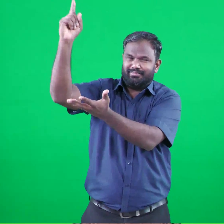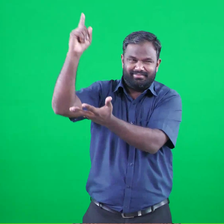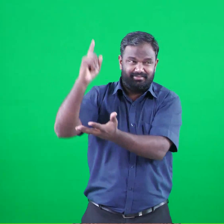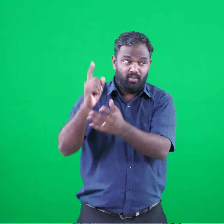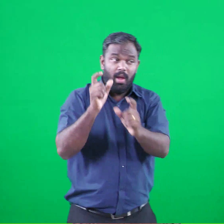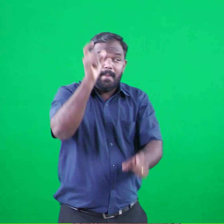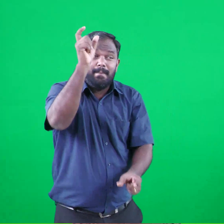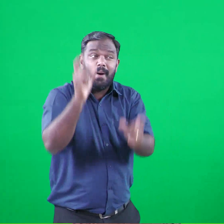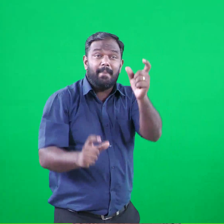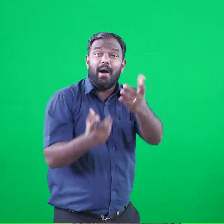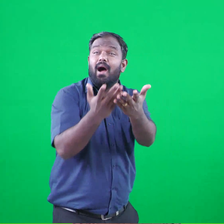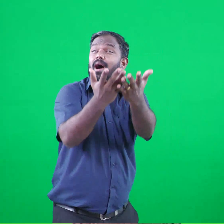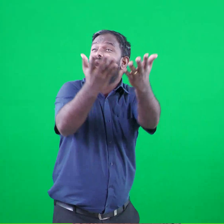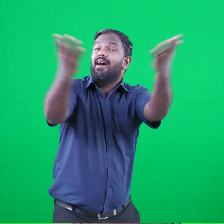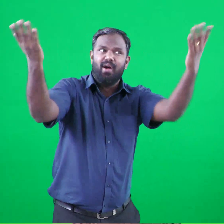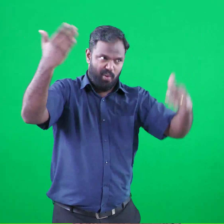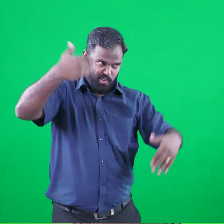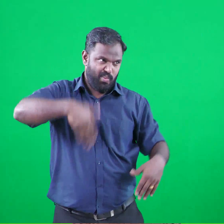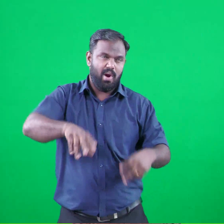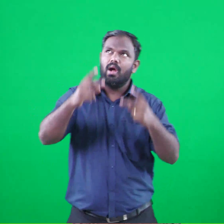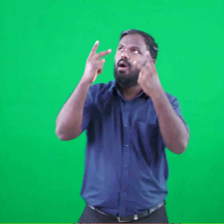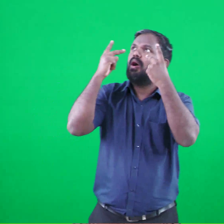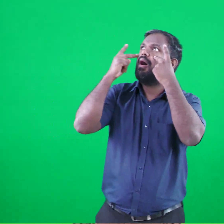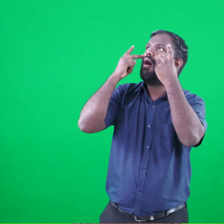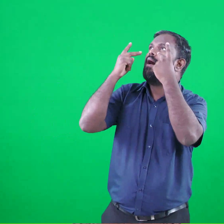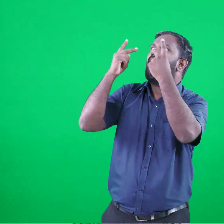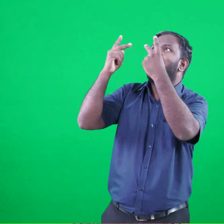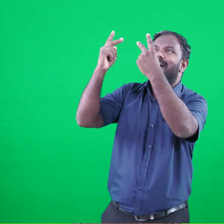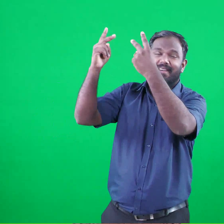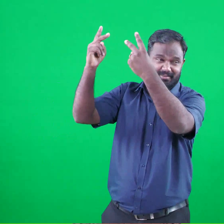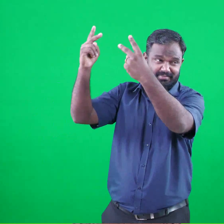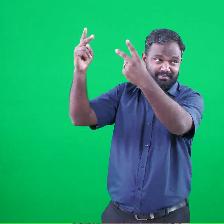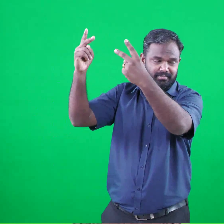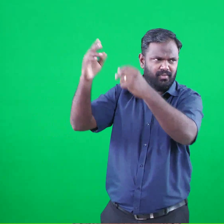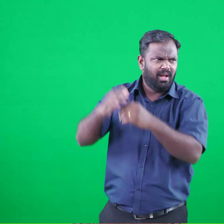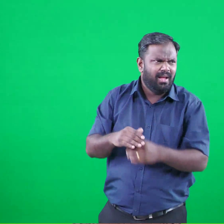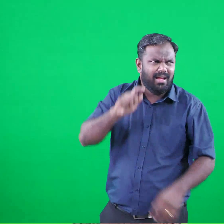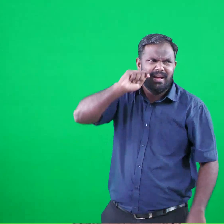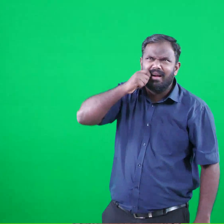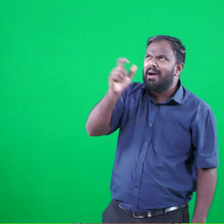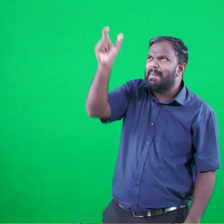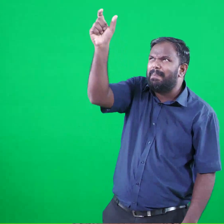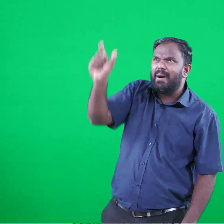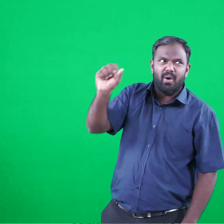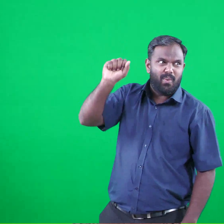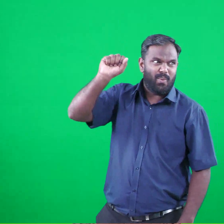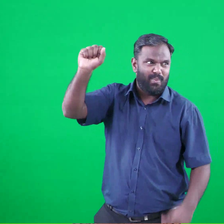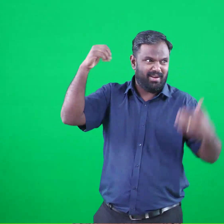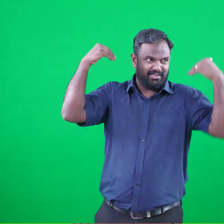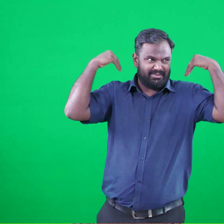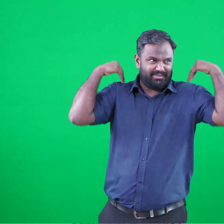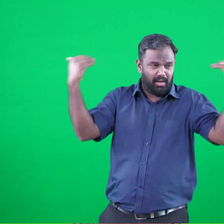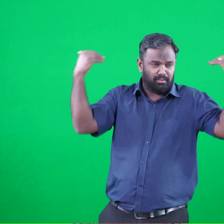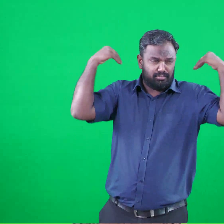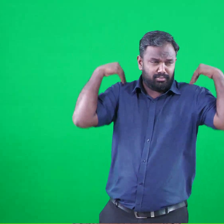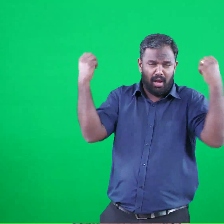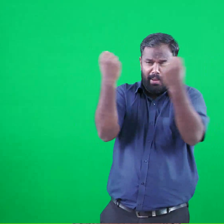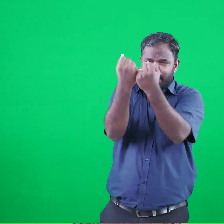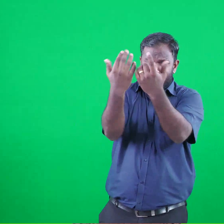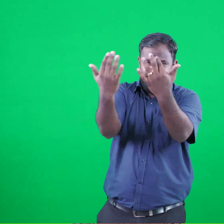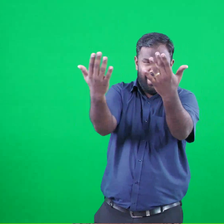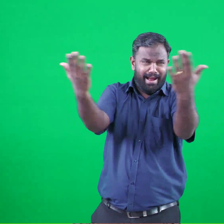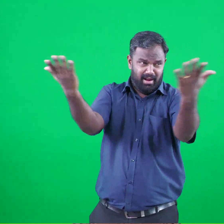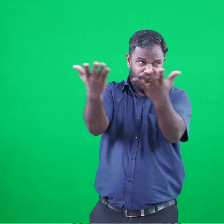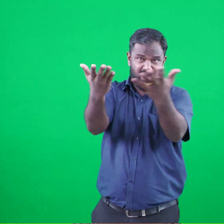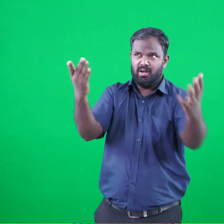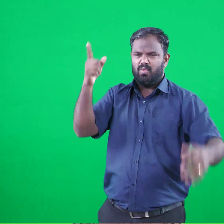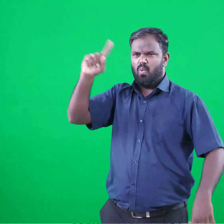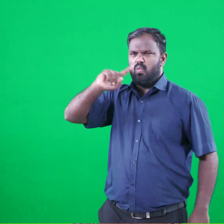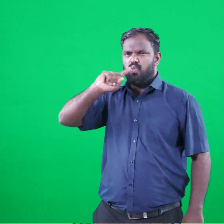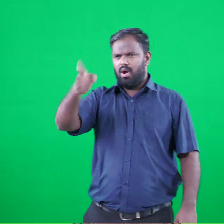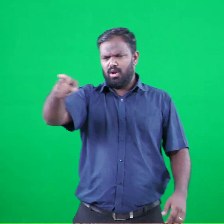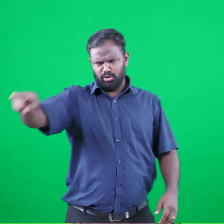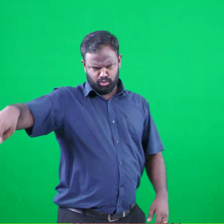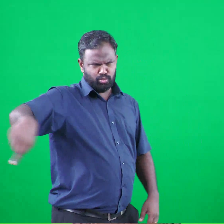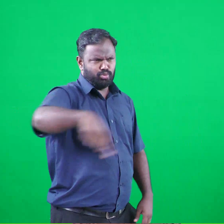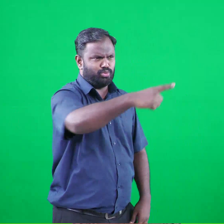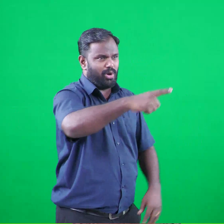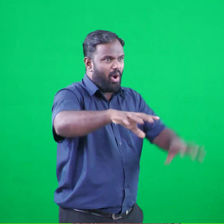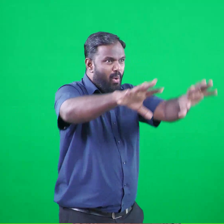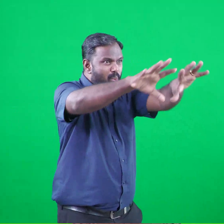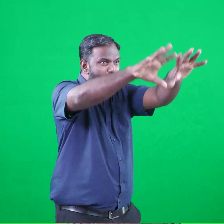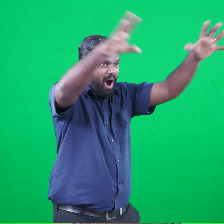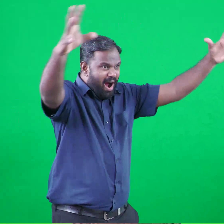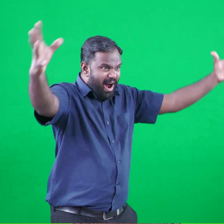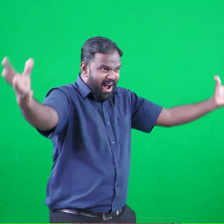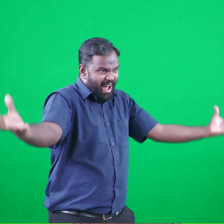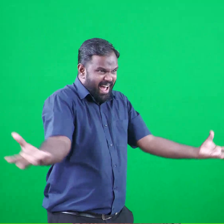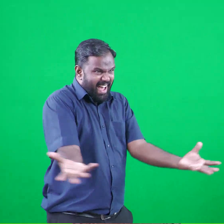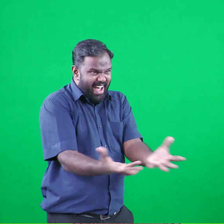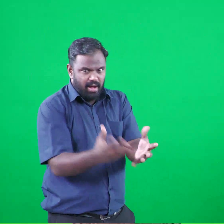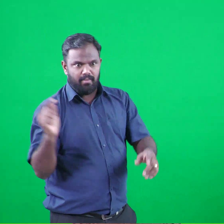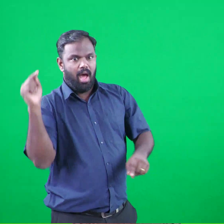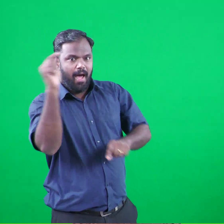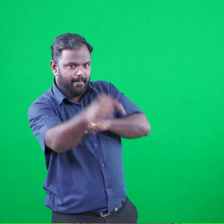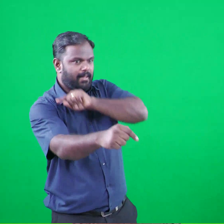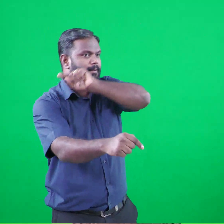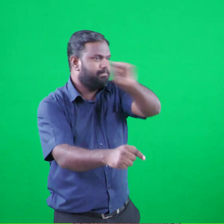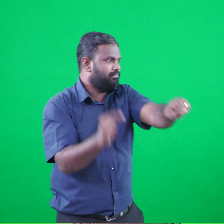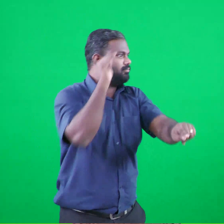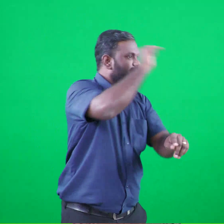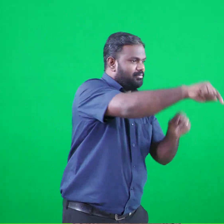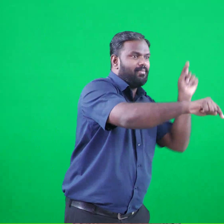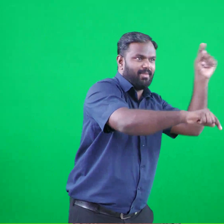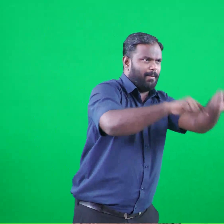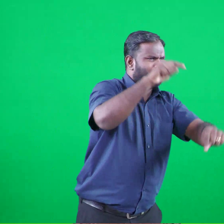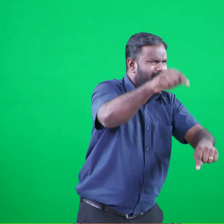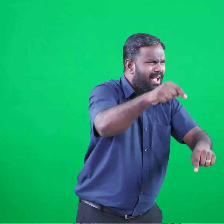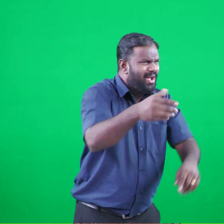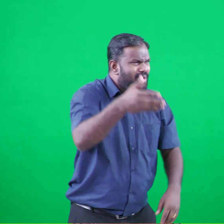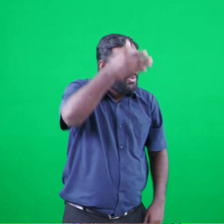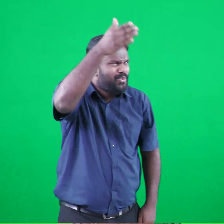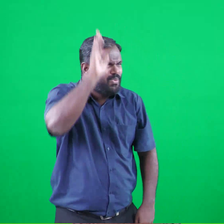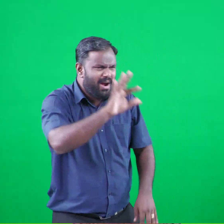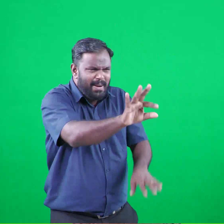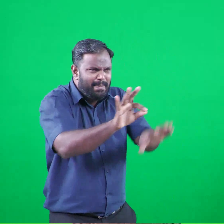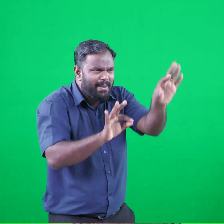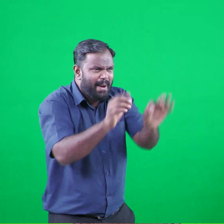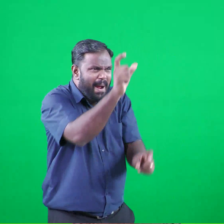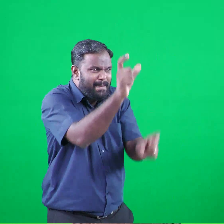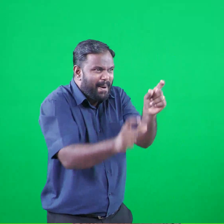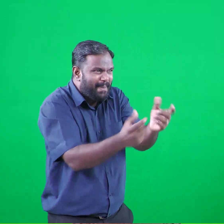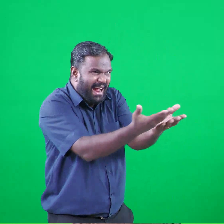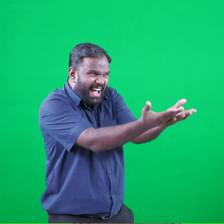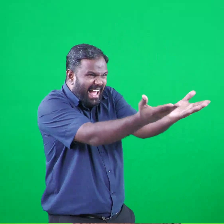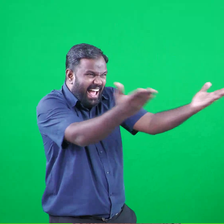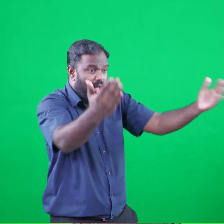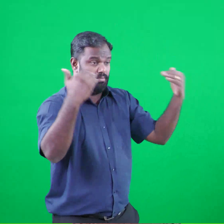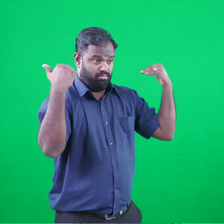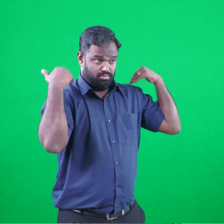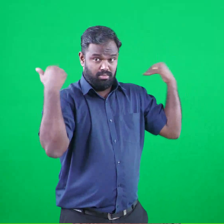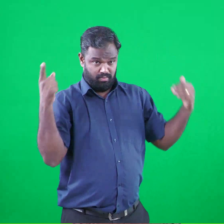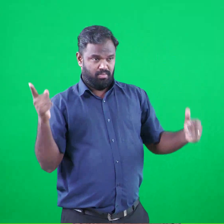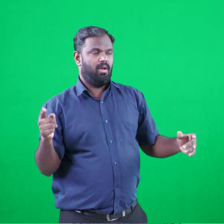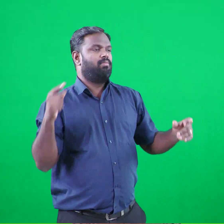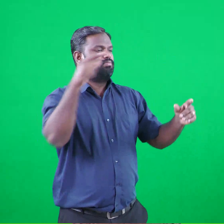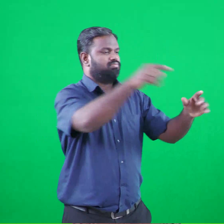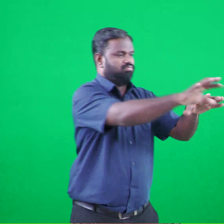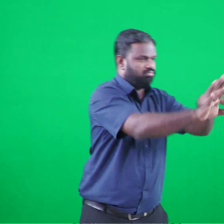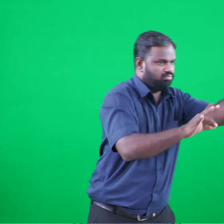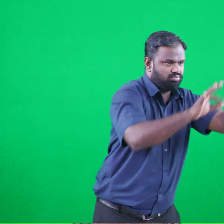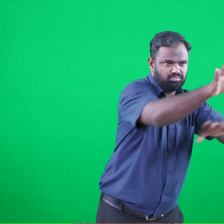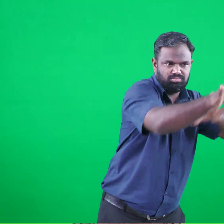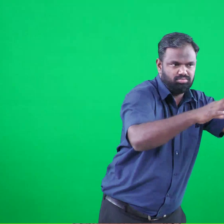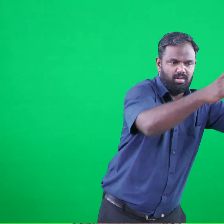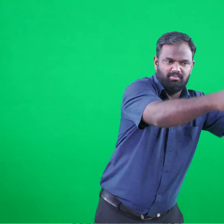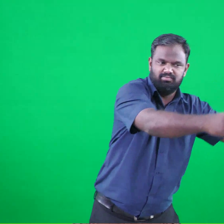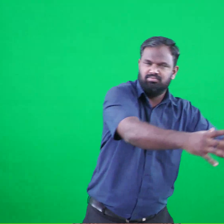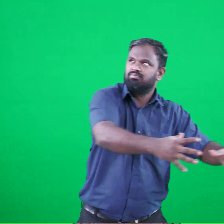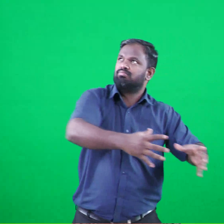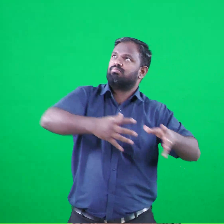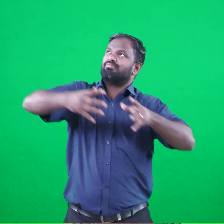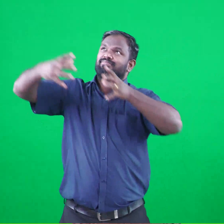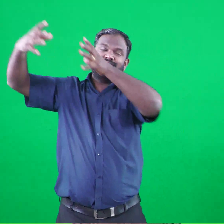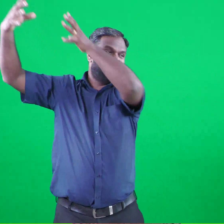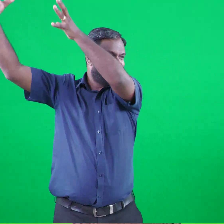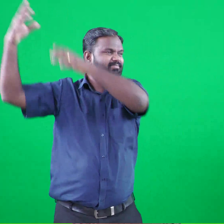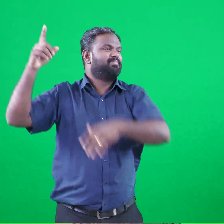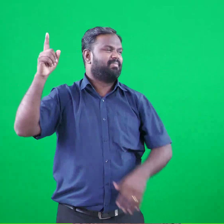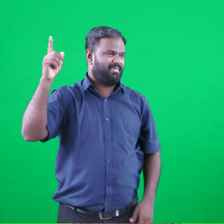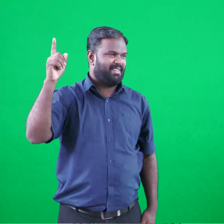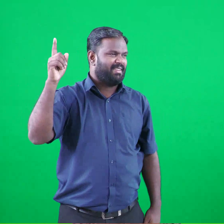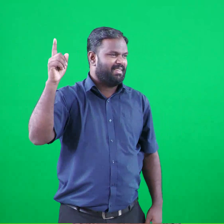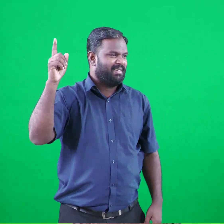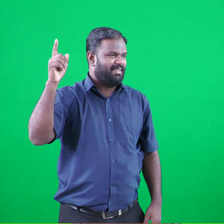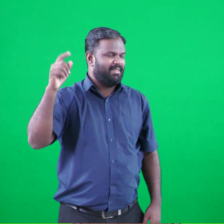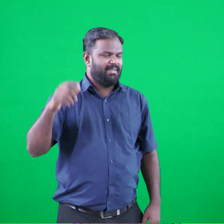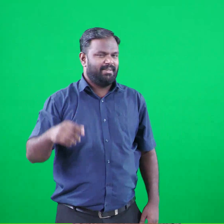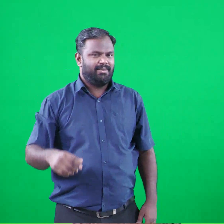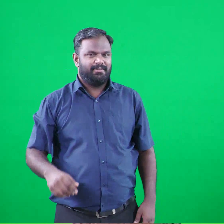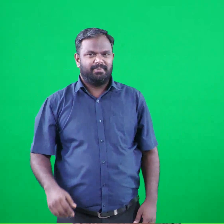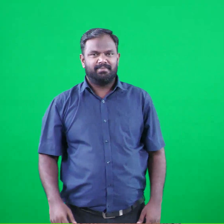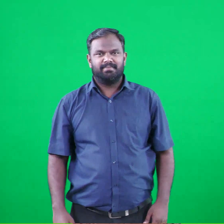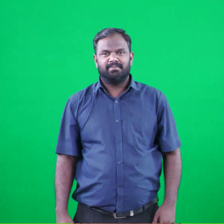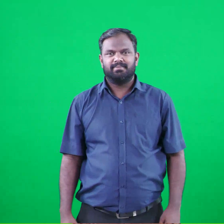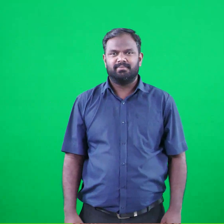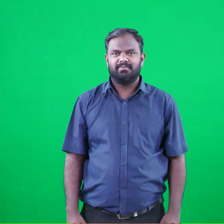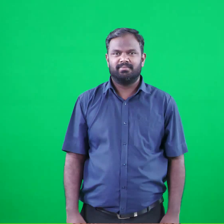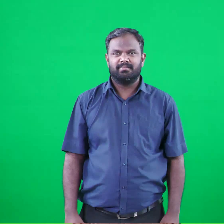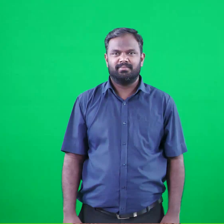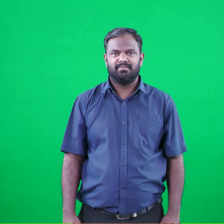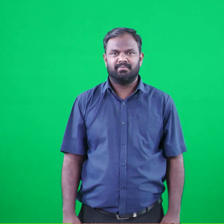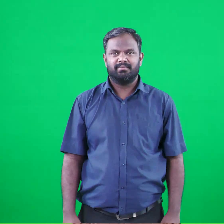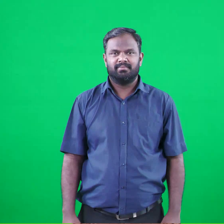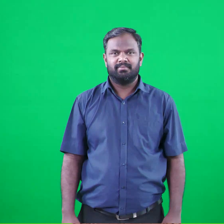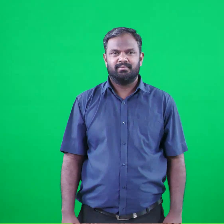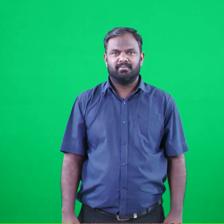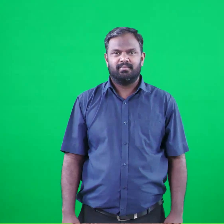And He will send out the angels to gather His elect from the four winds, from the ends of the earth to the ends of heaven.